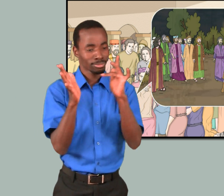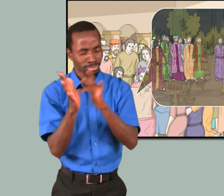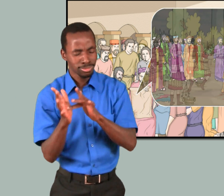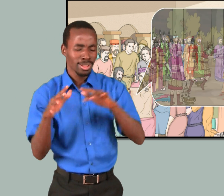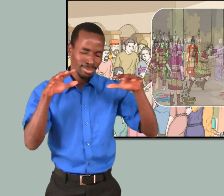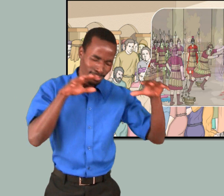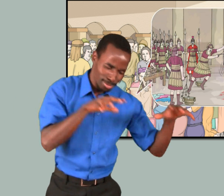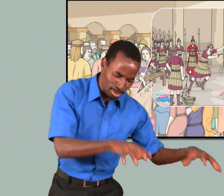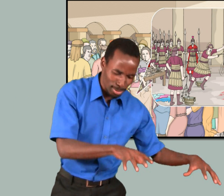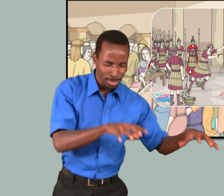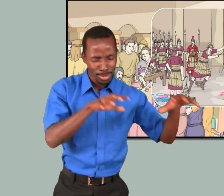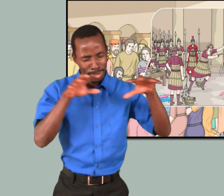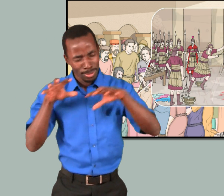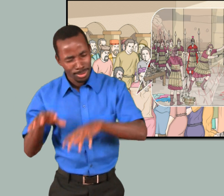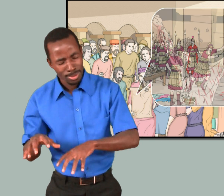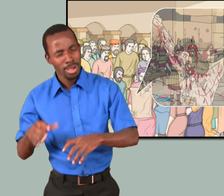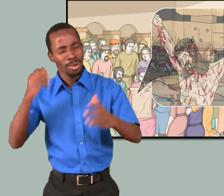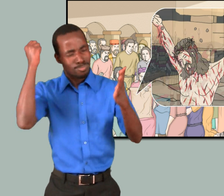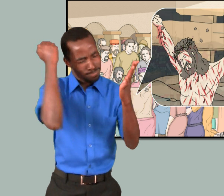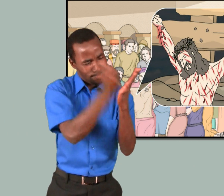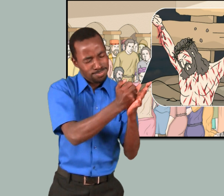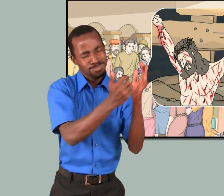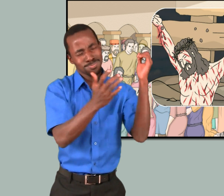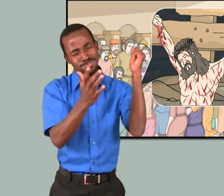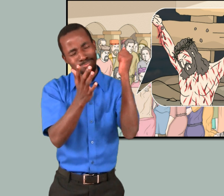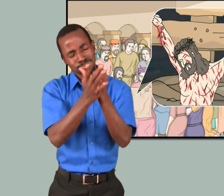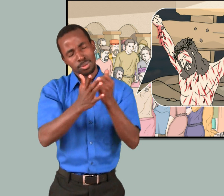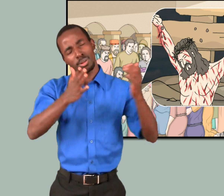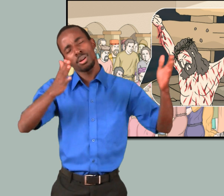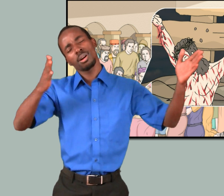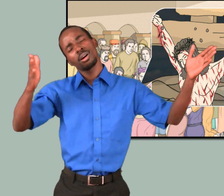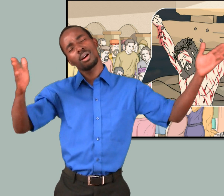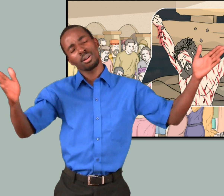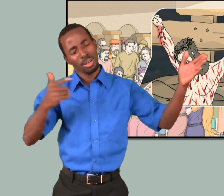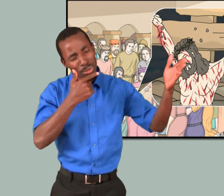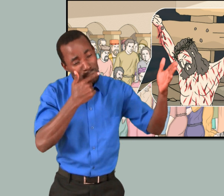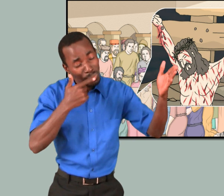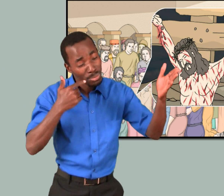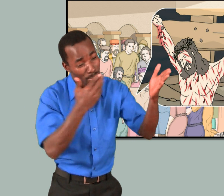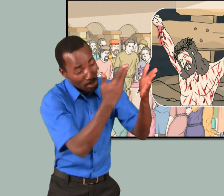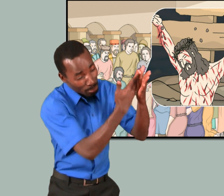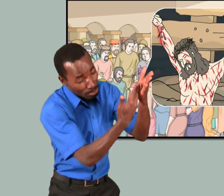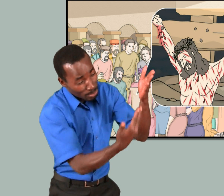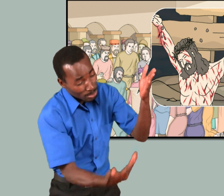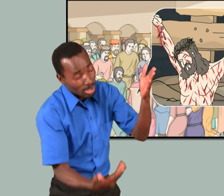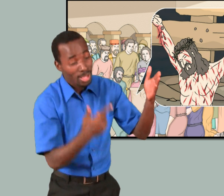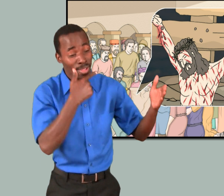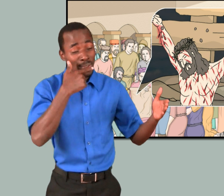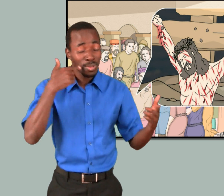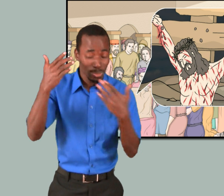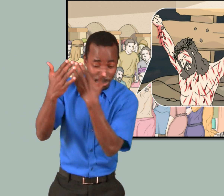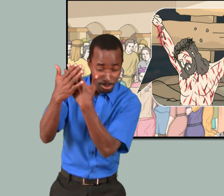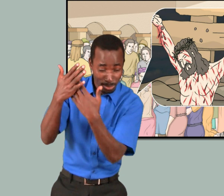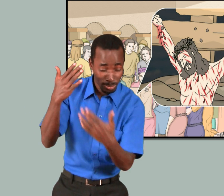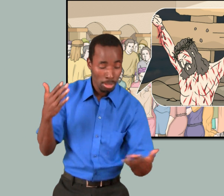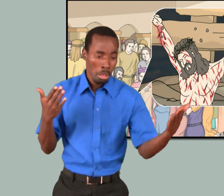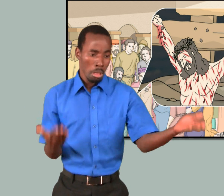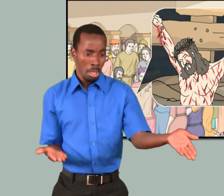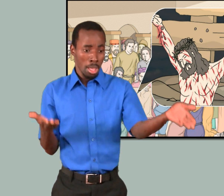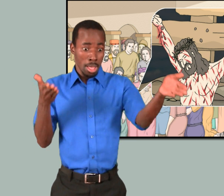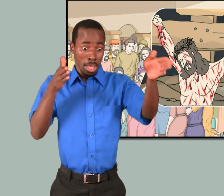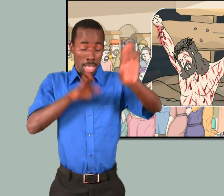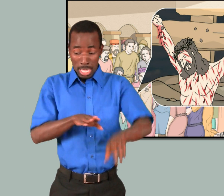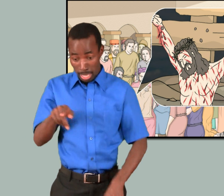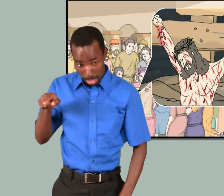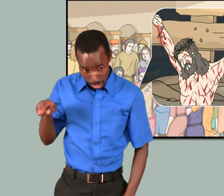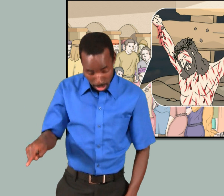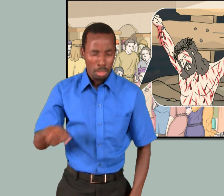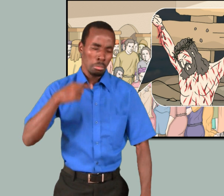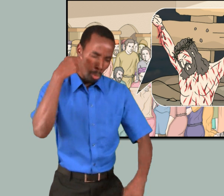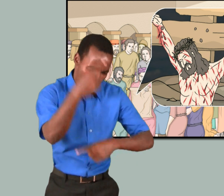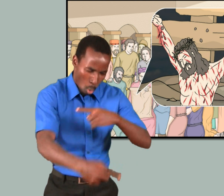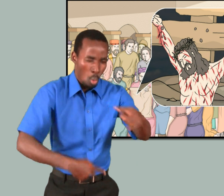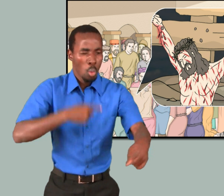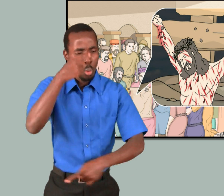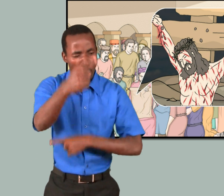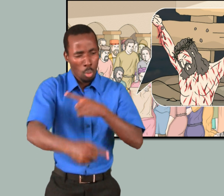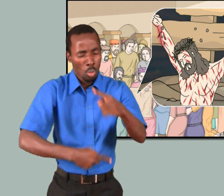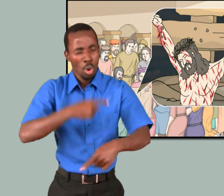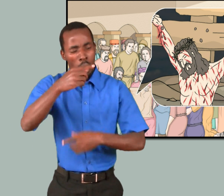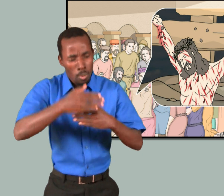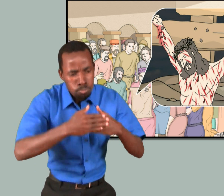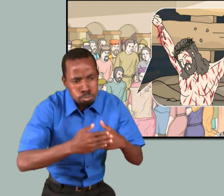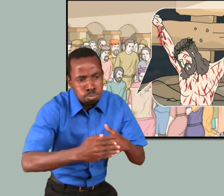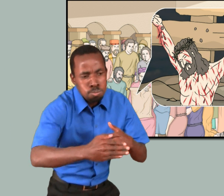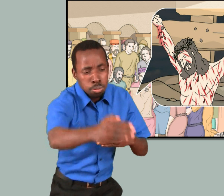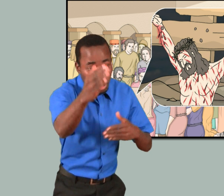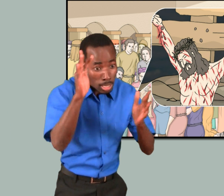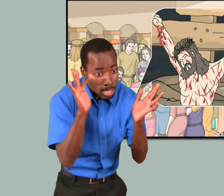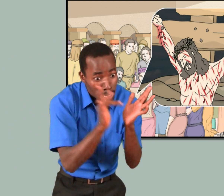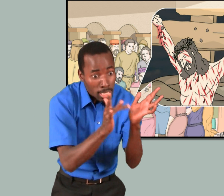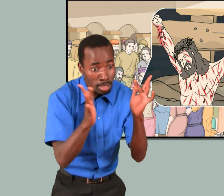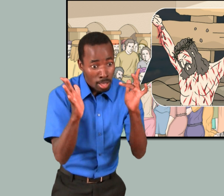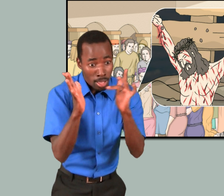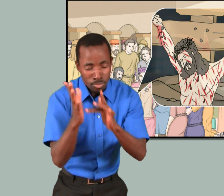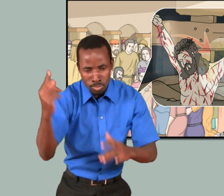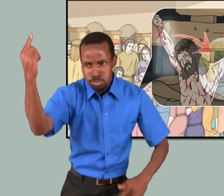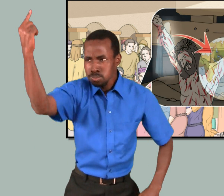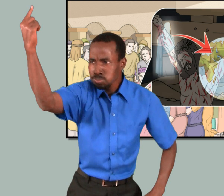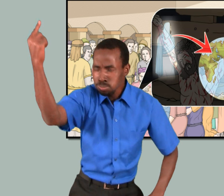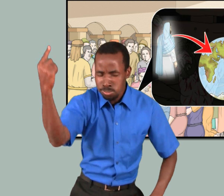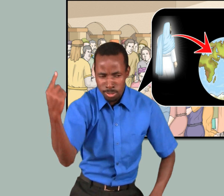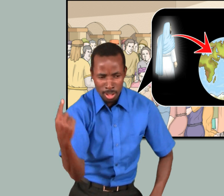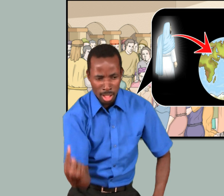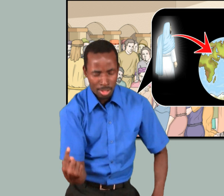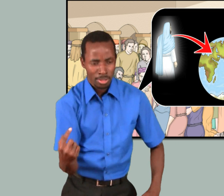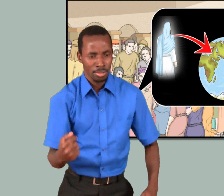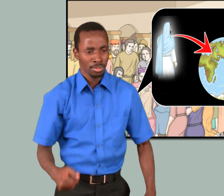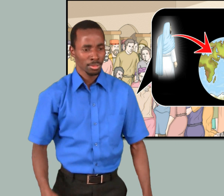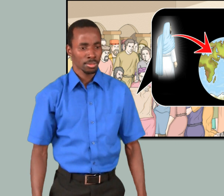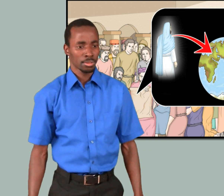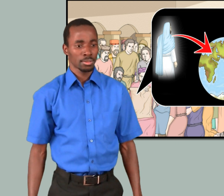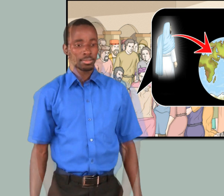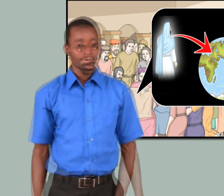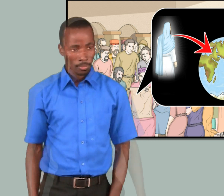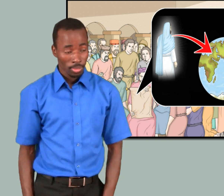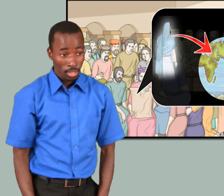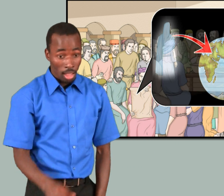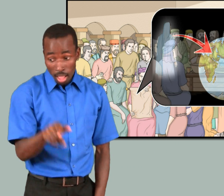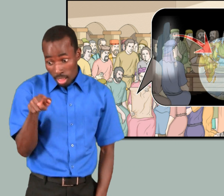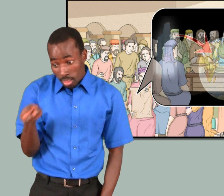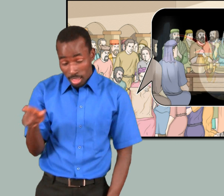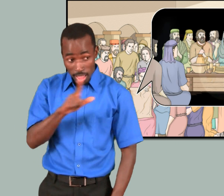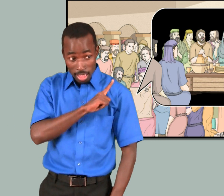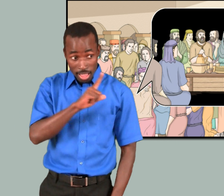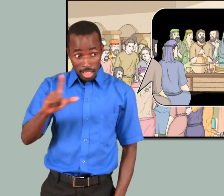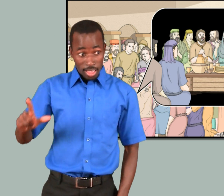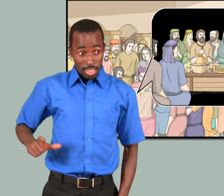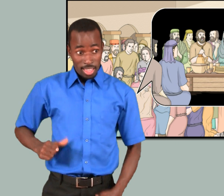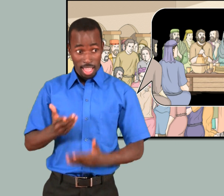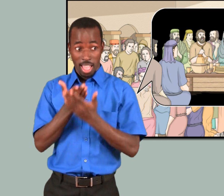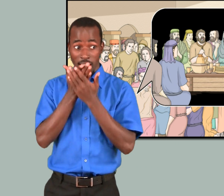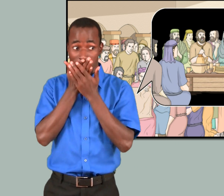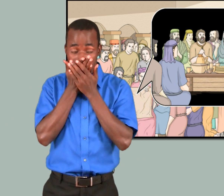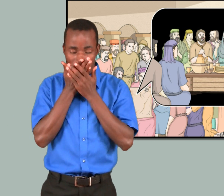For as often as you eat this bread and drink this cup, you proclaim the Lord’s death until He comes.